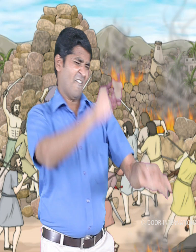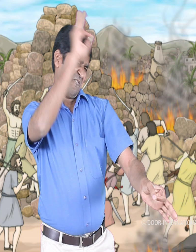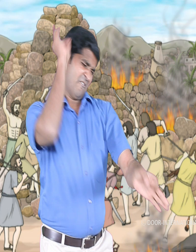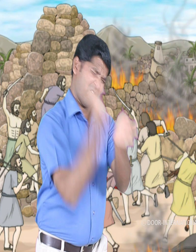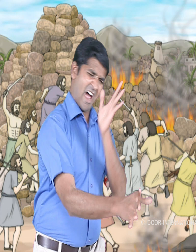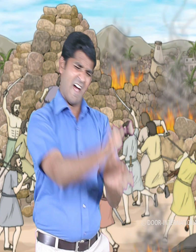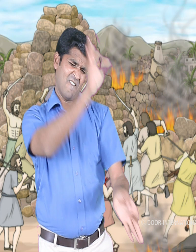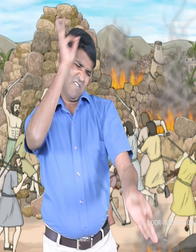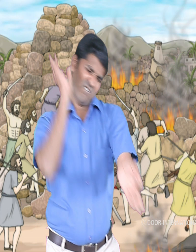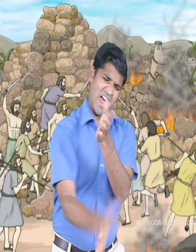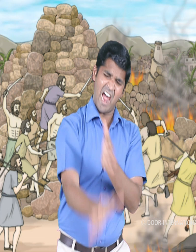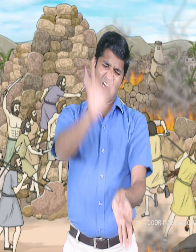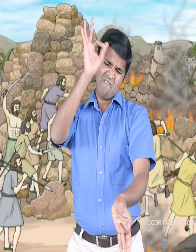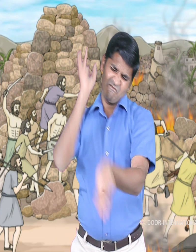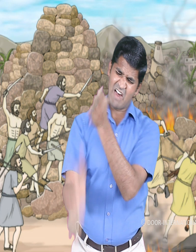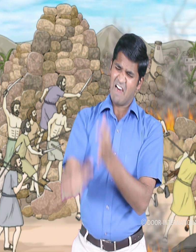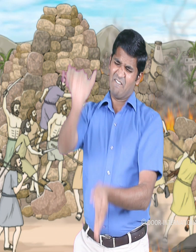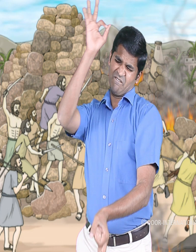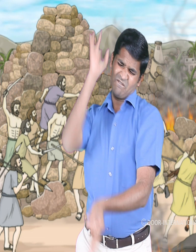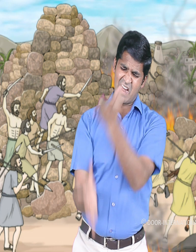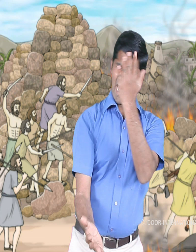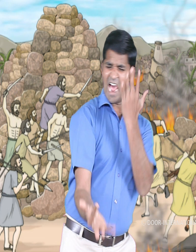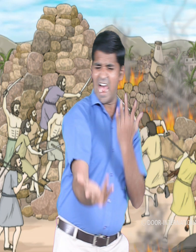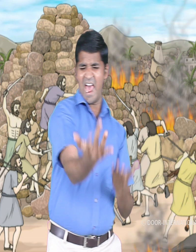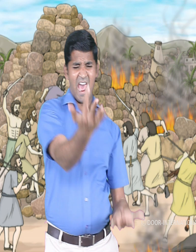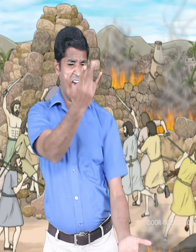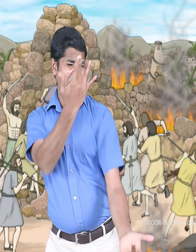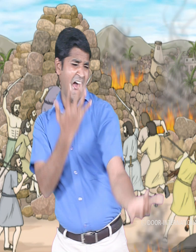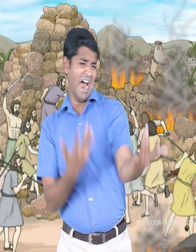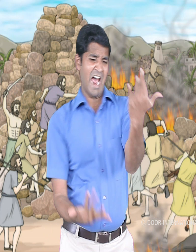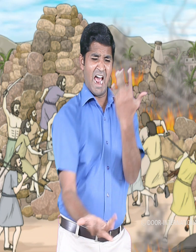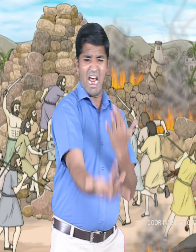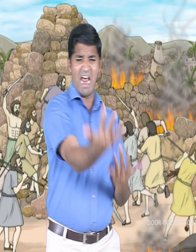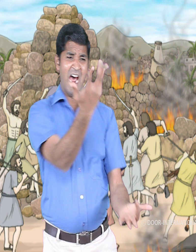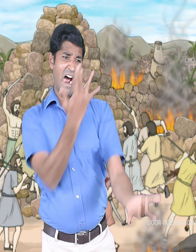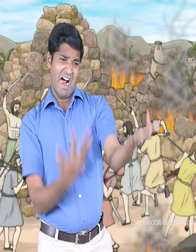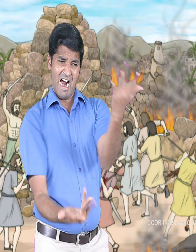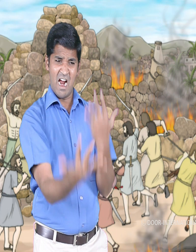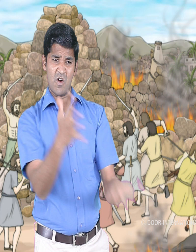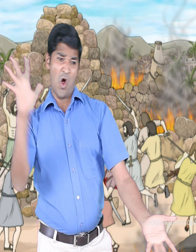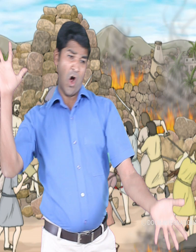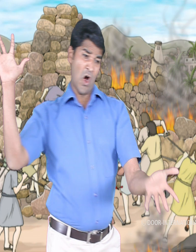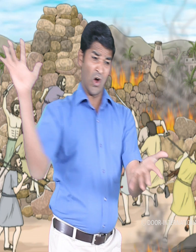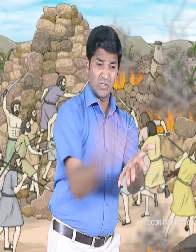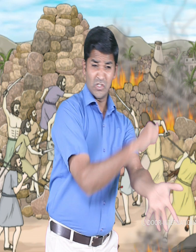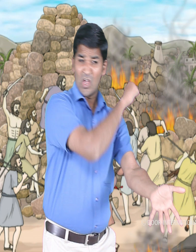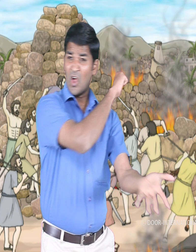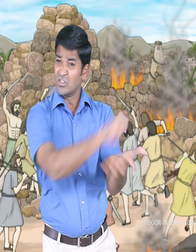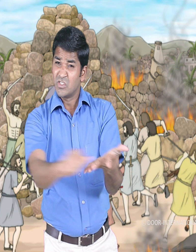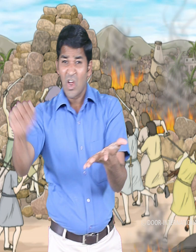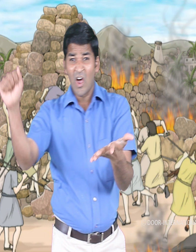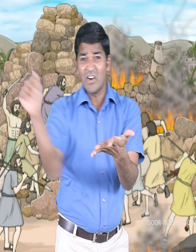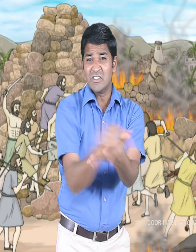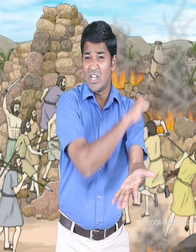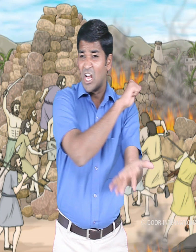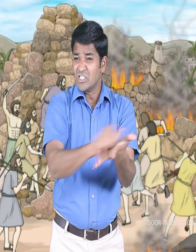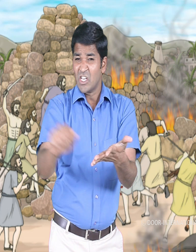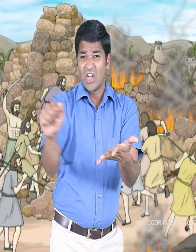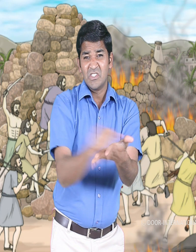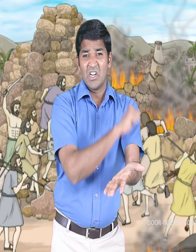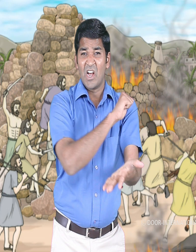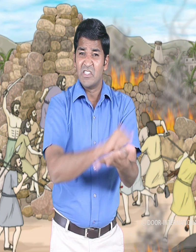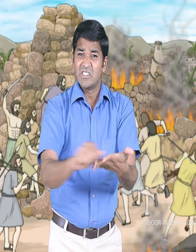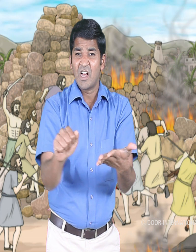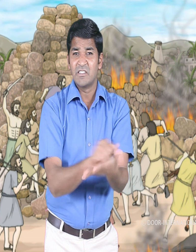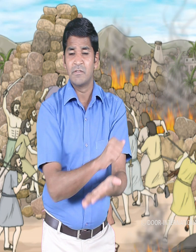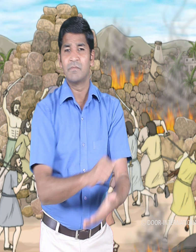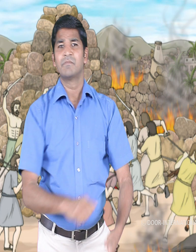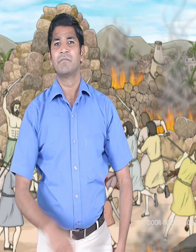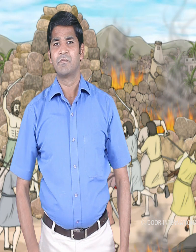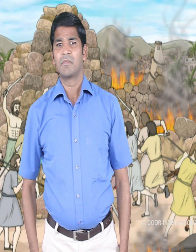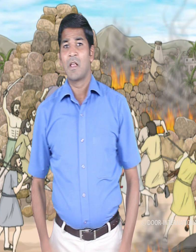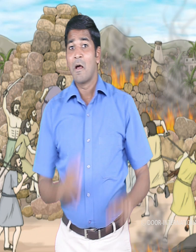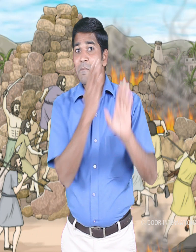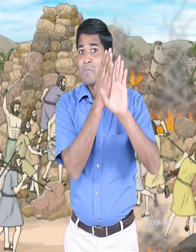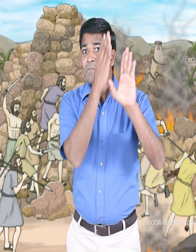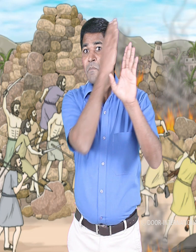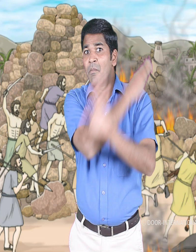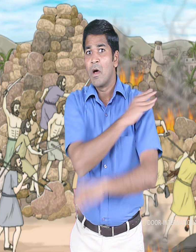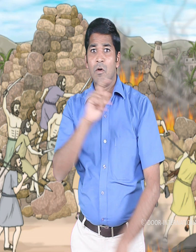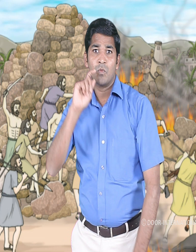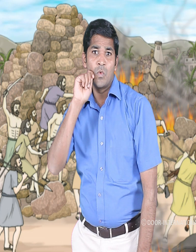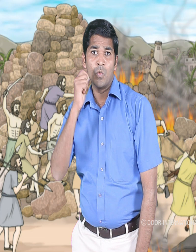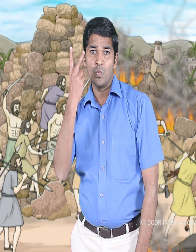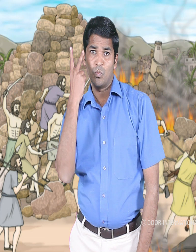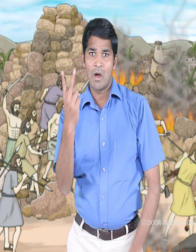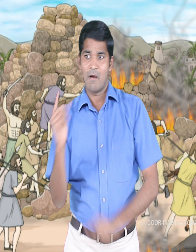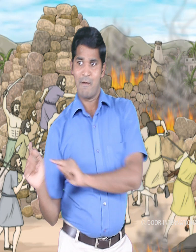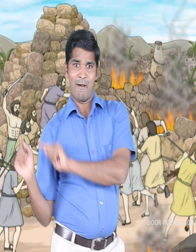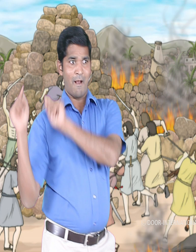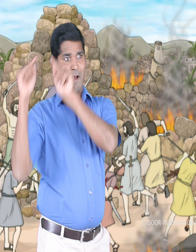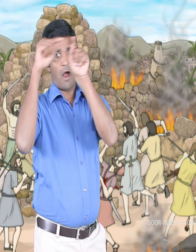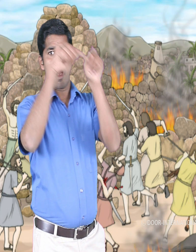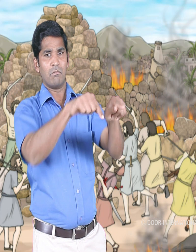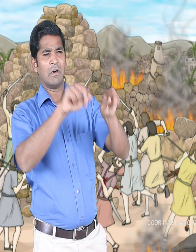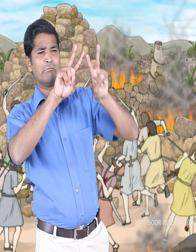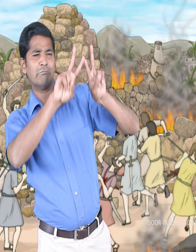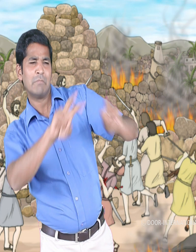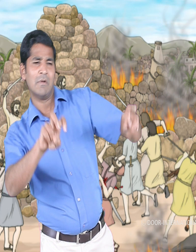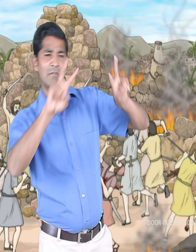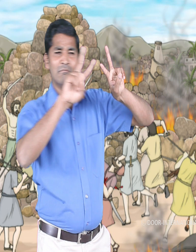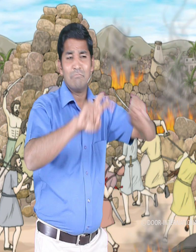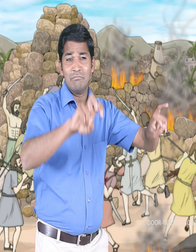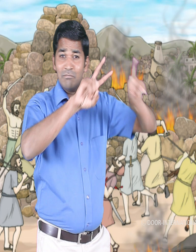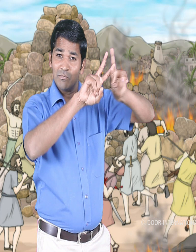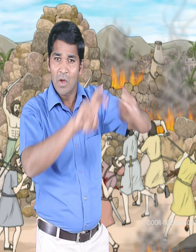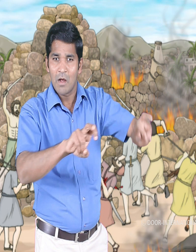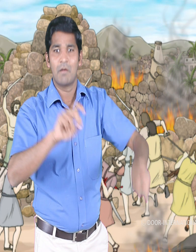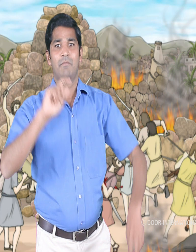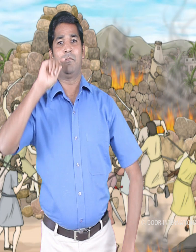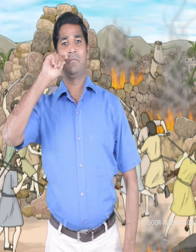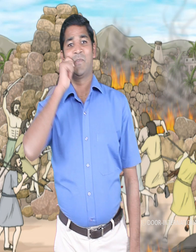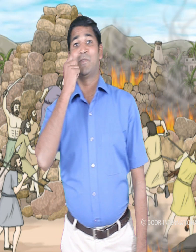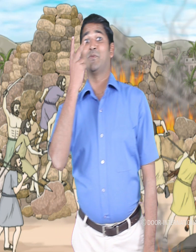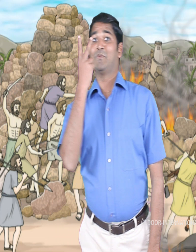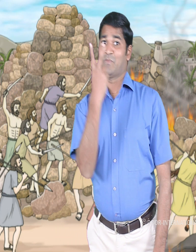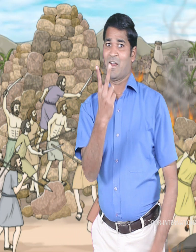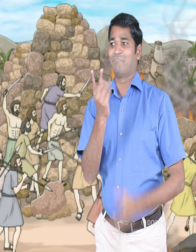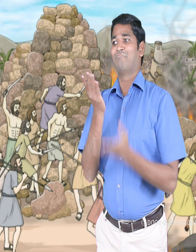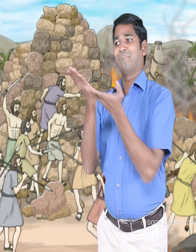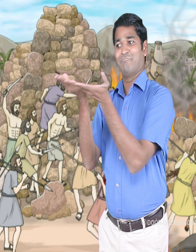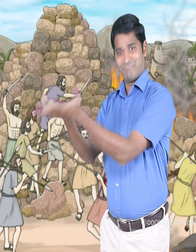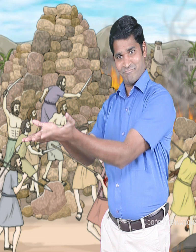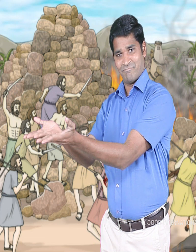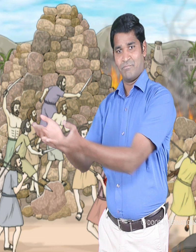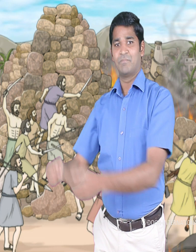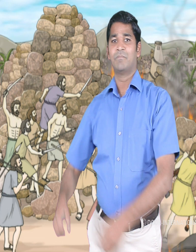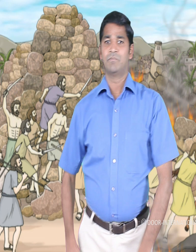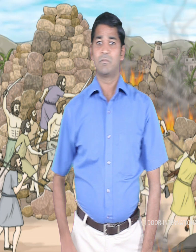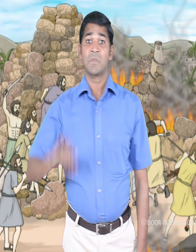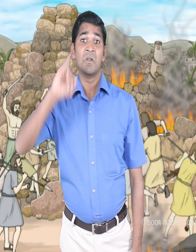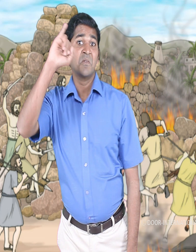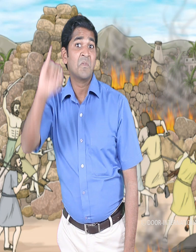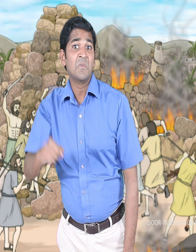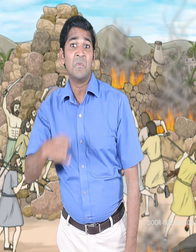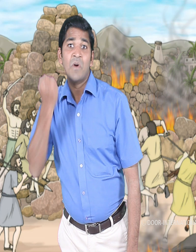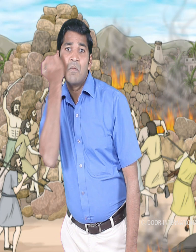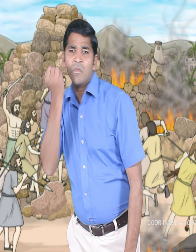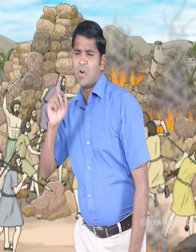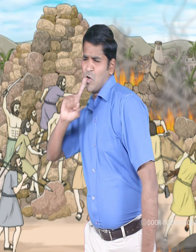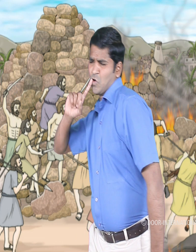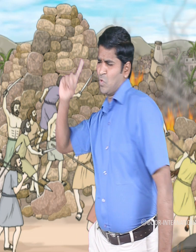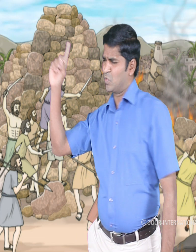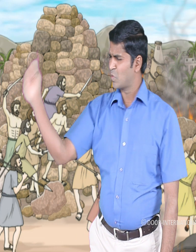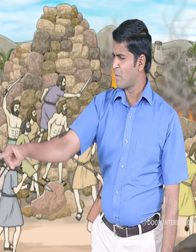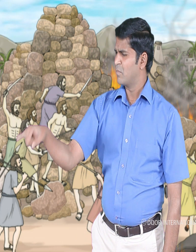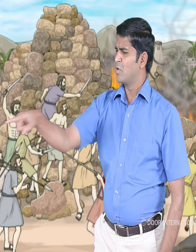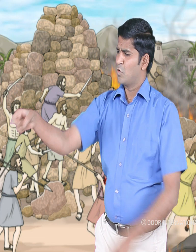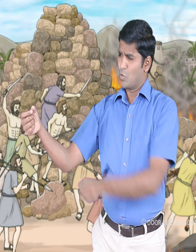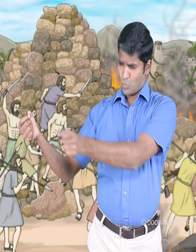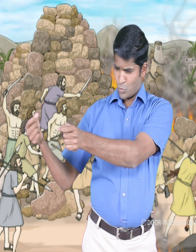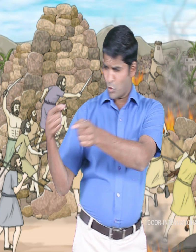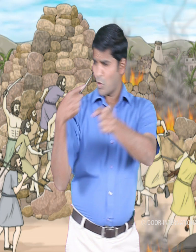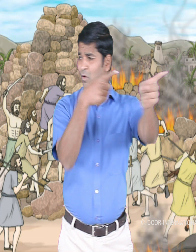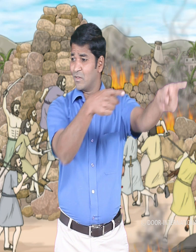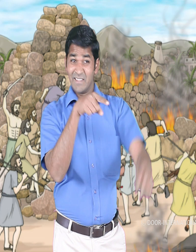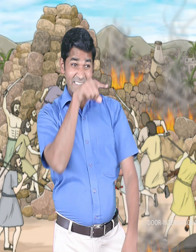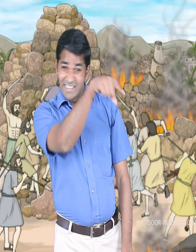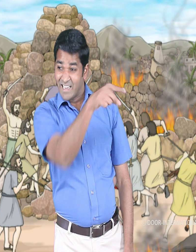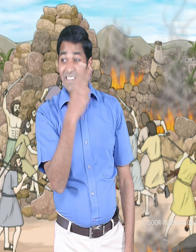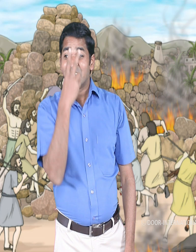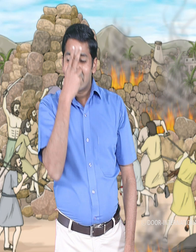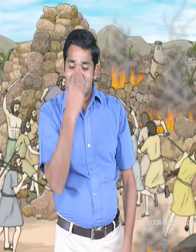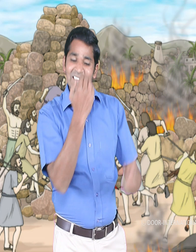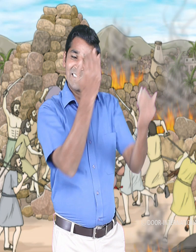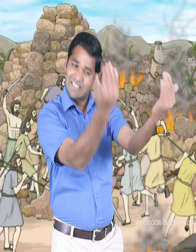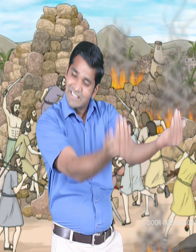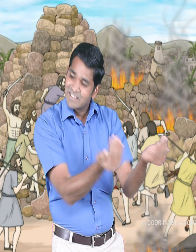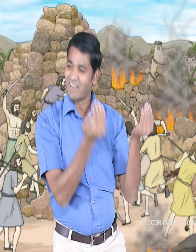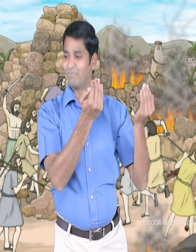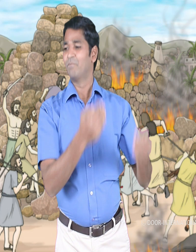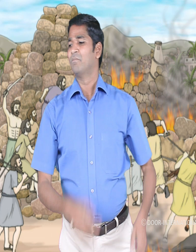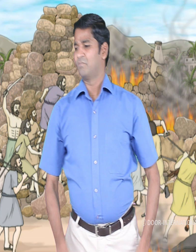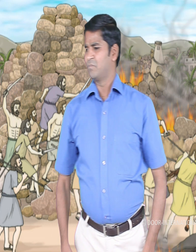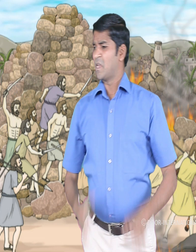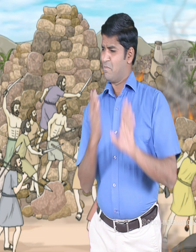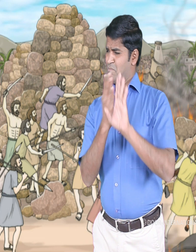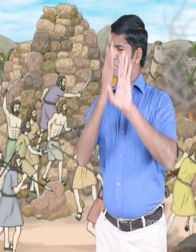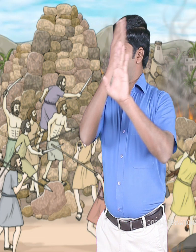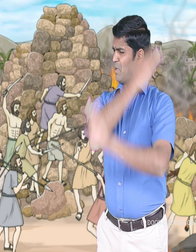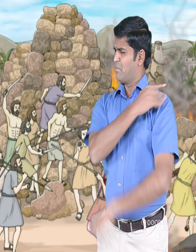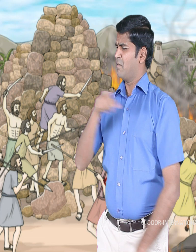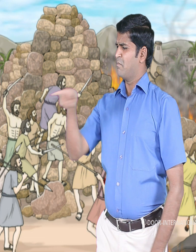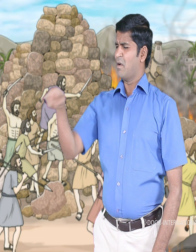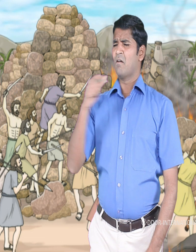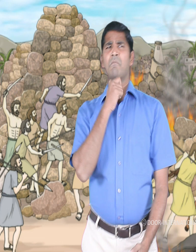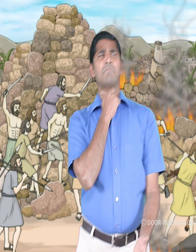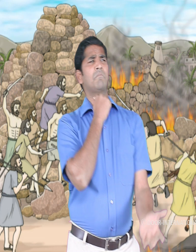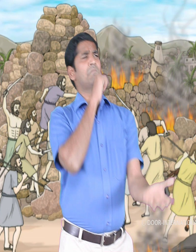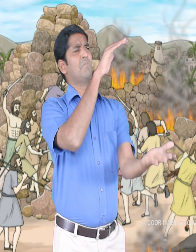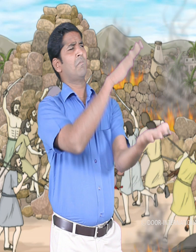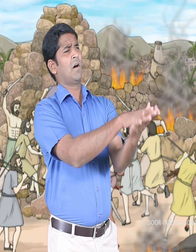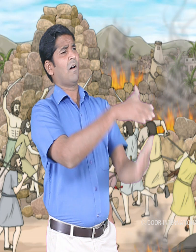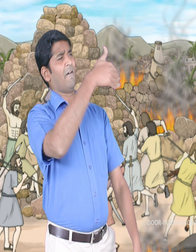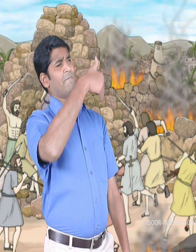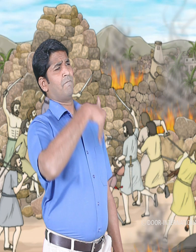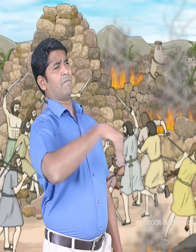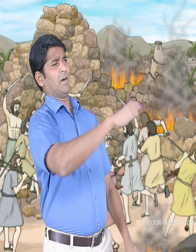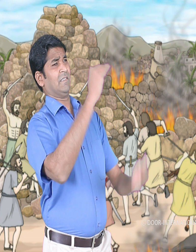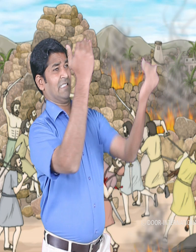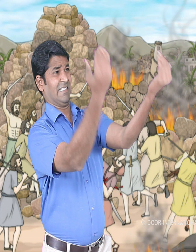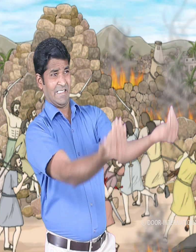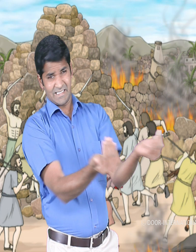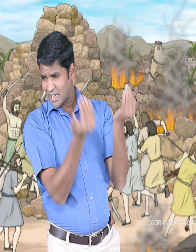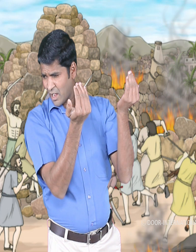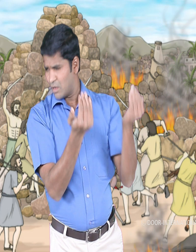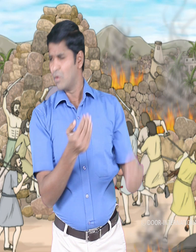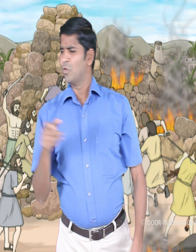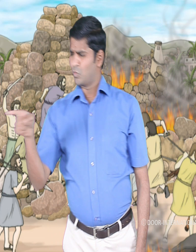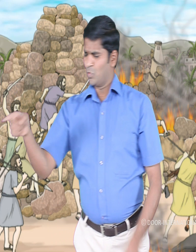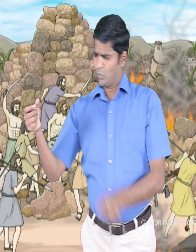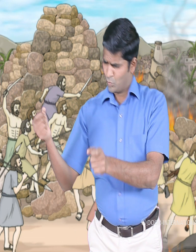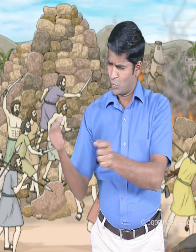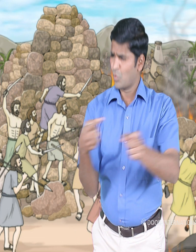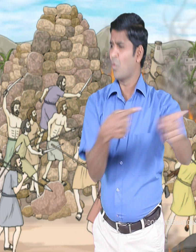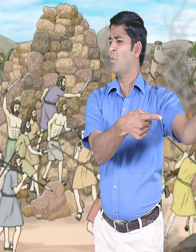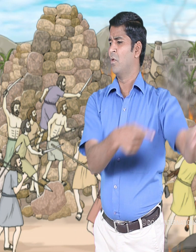At the edge of the sword they devoted to destruction everything in the city—man and woman, young and old, oxen, sheep, and donkeys.